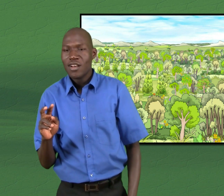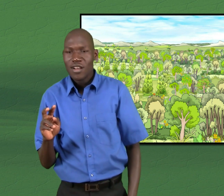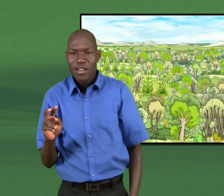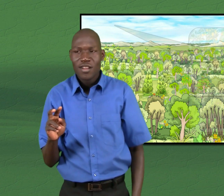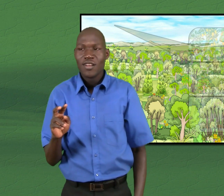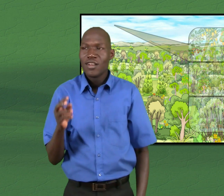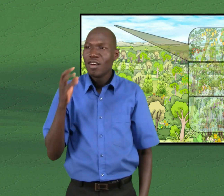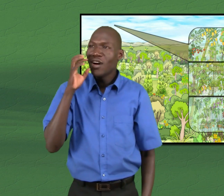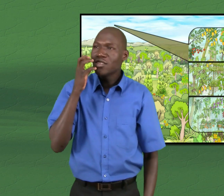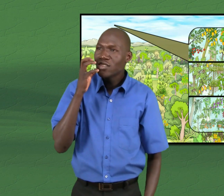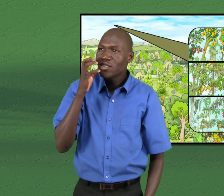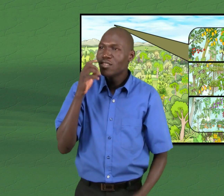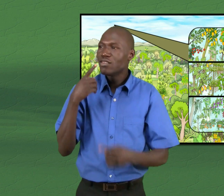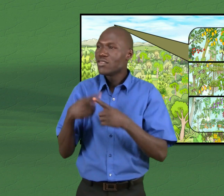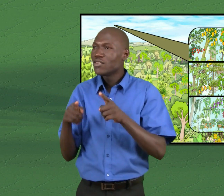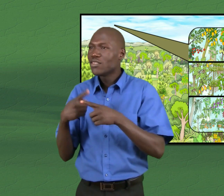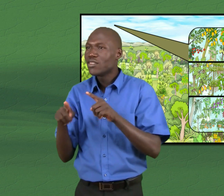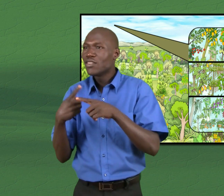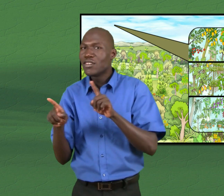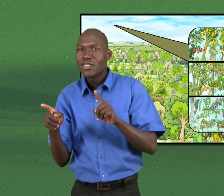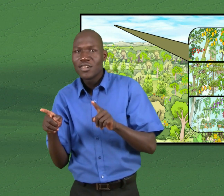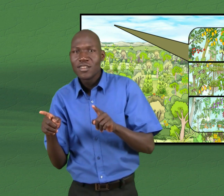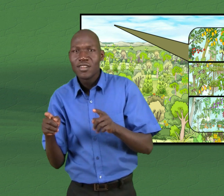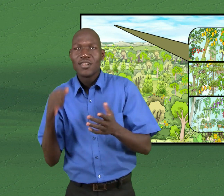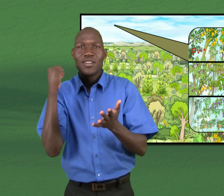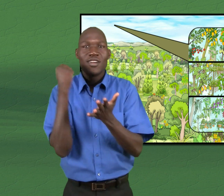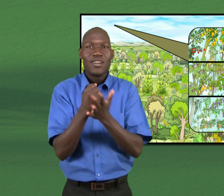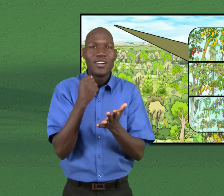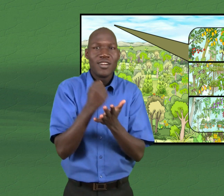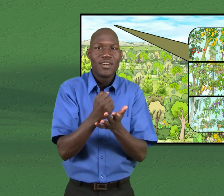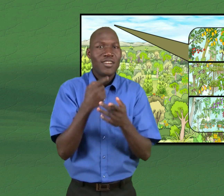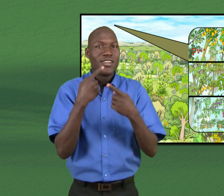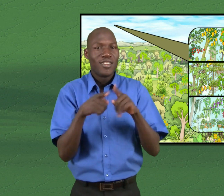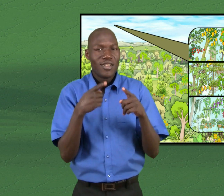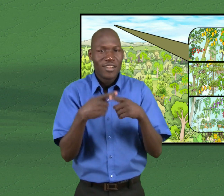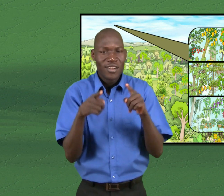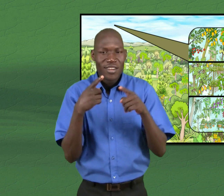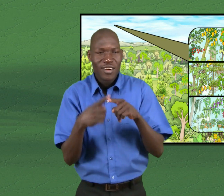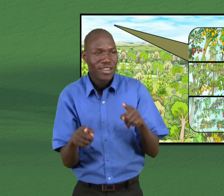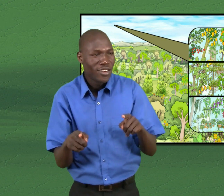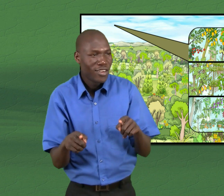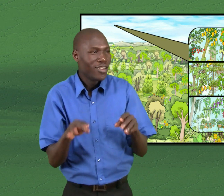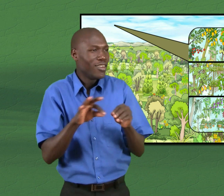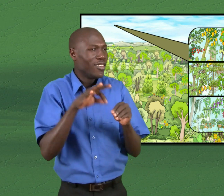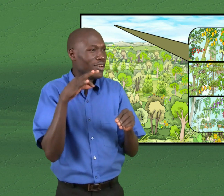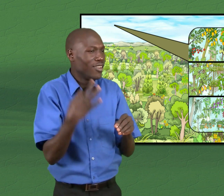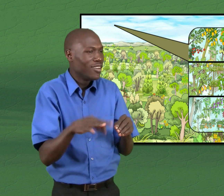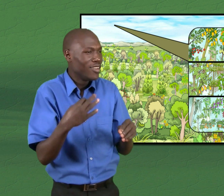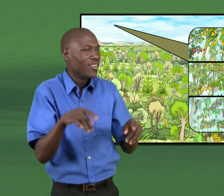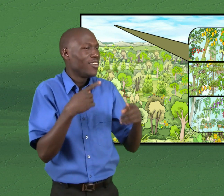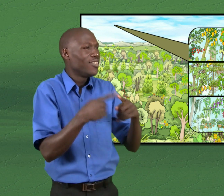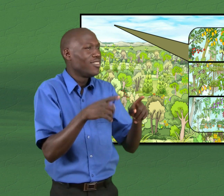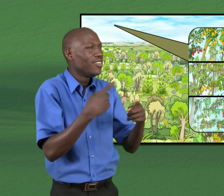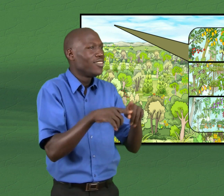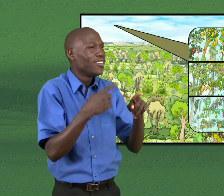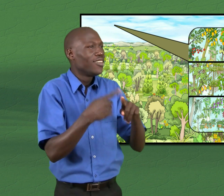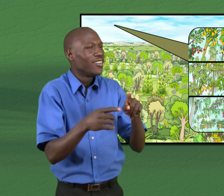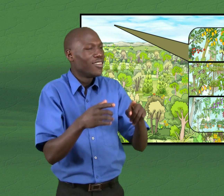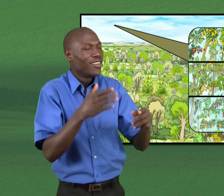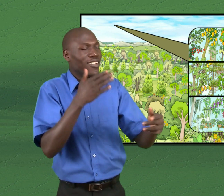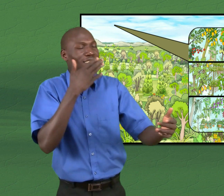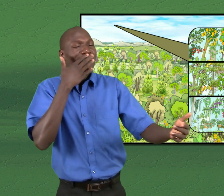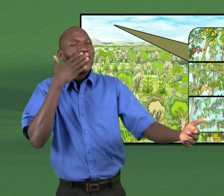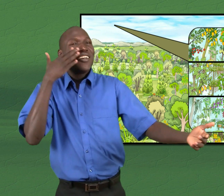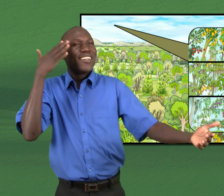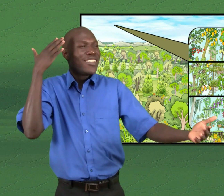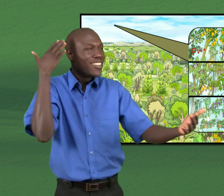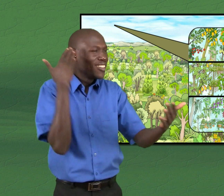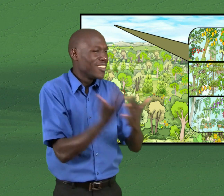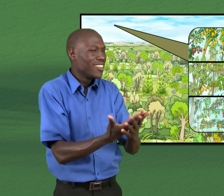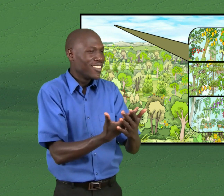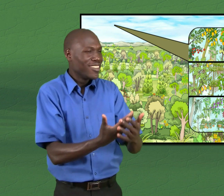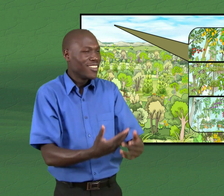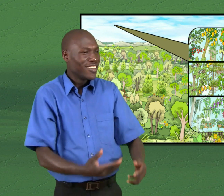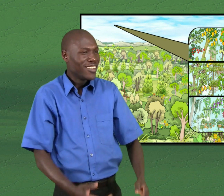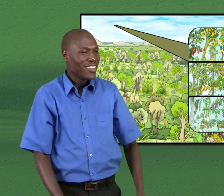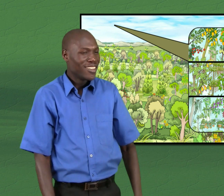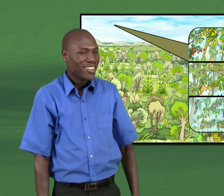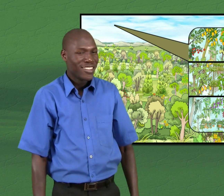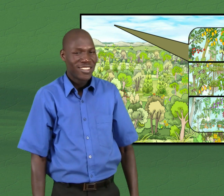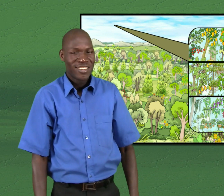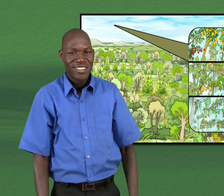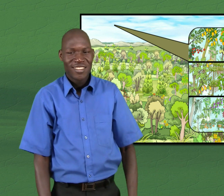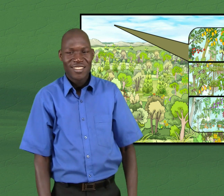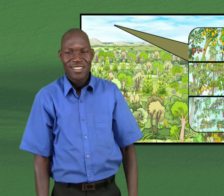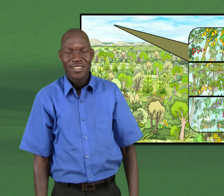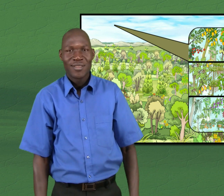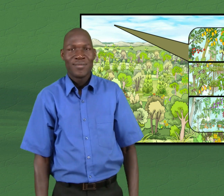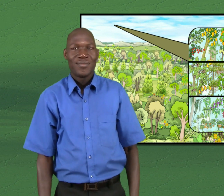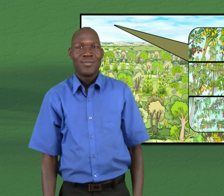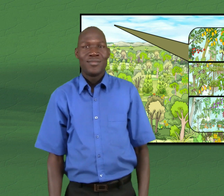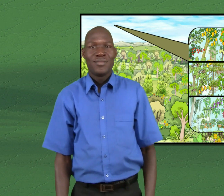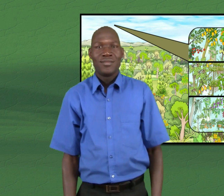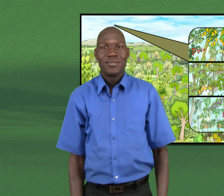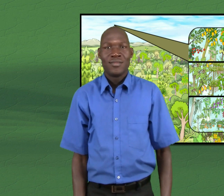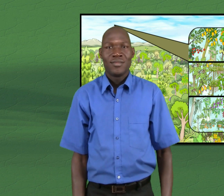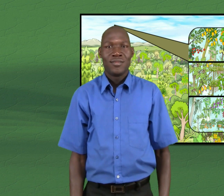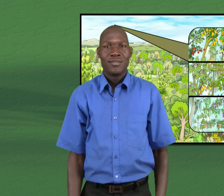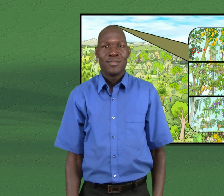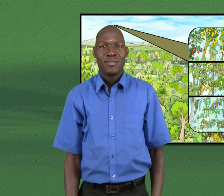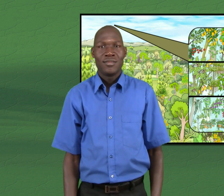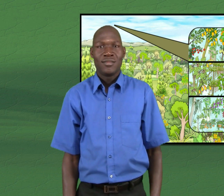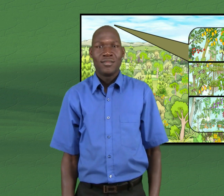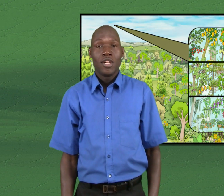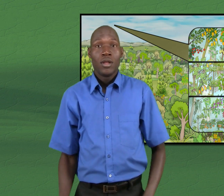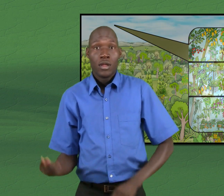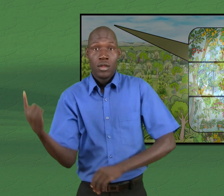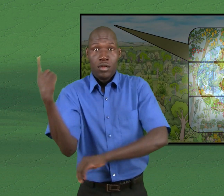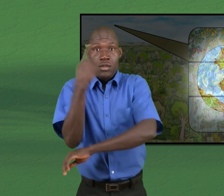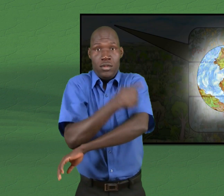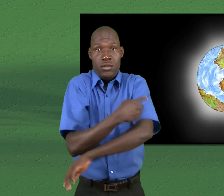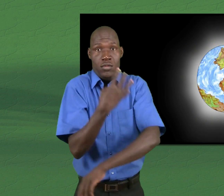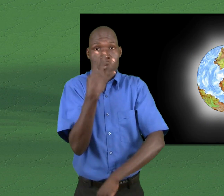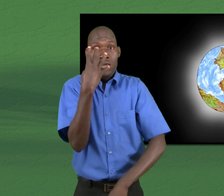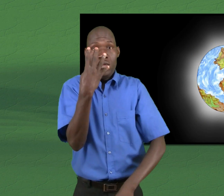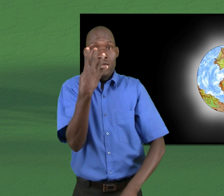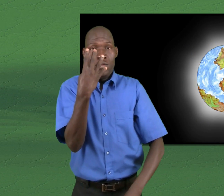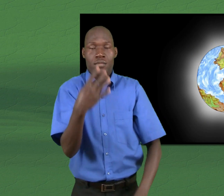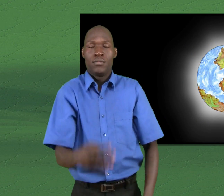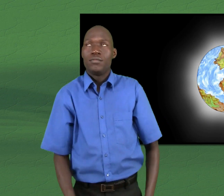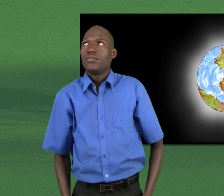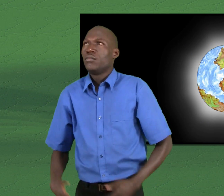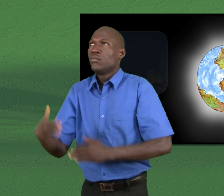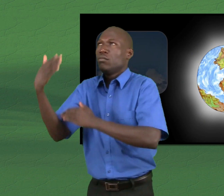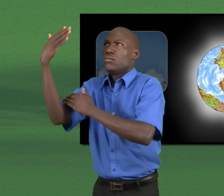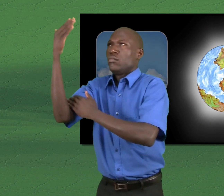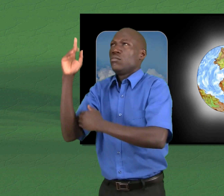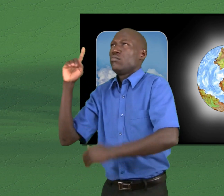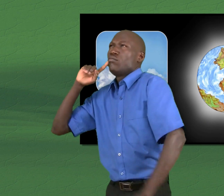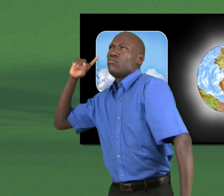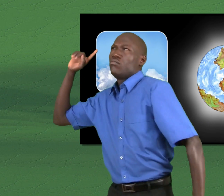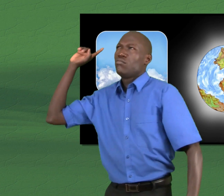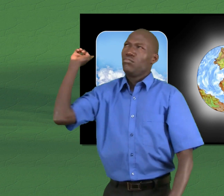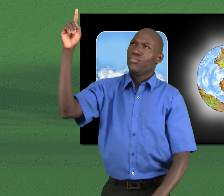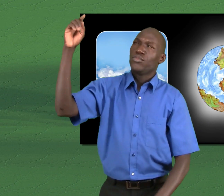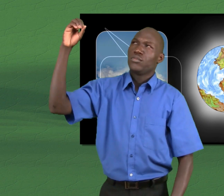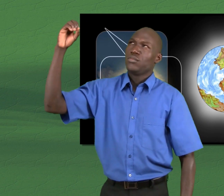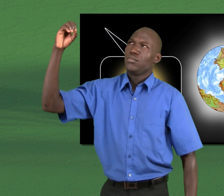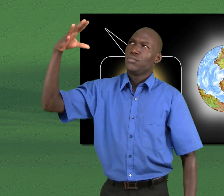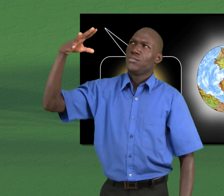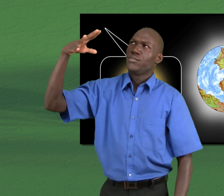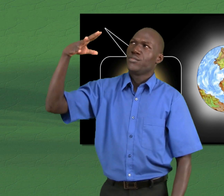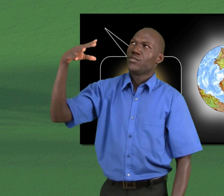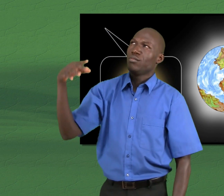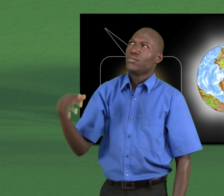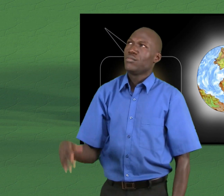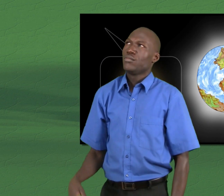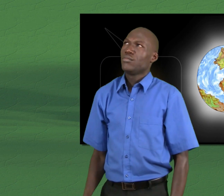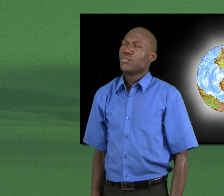And God saw that it was good. And there was evening, and there was morning—the third day.